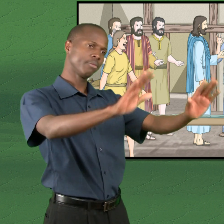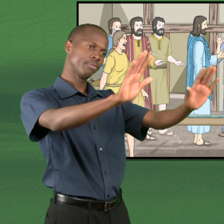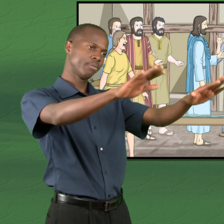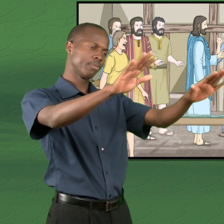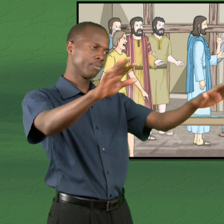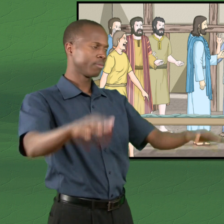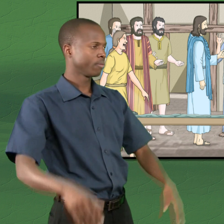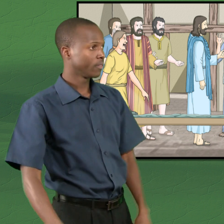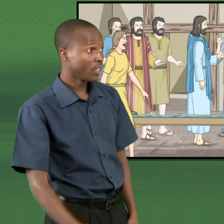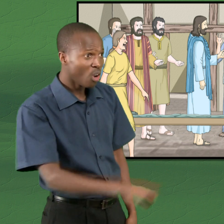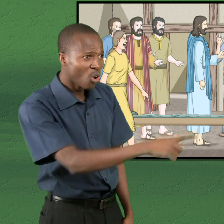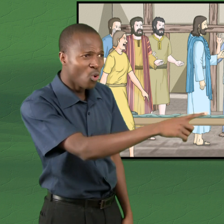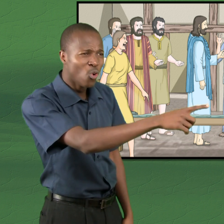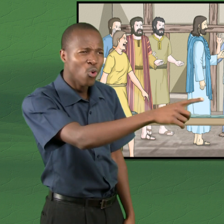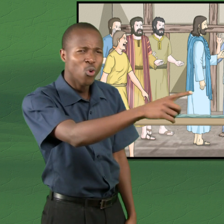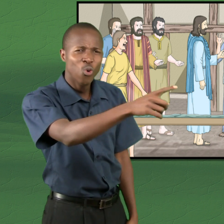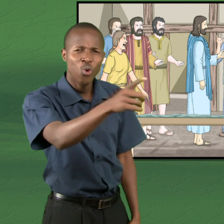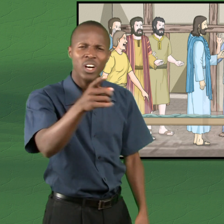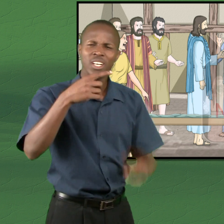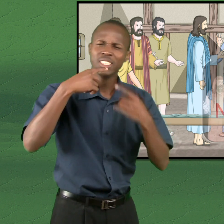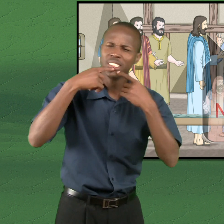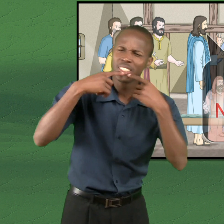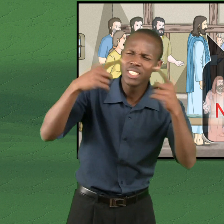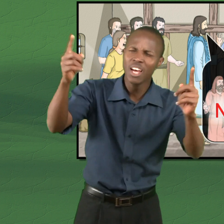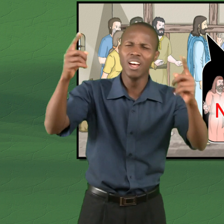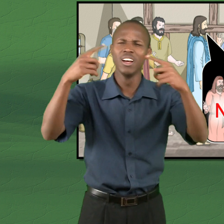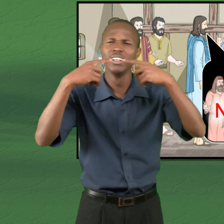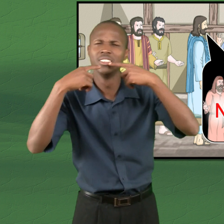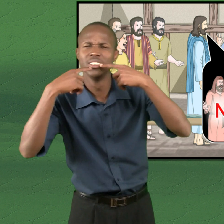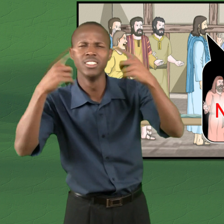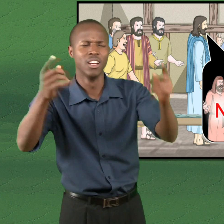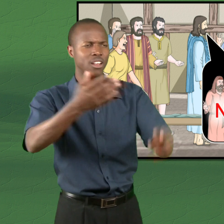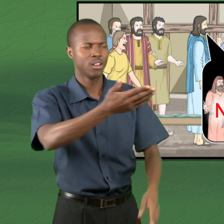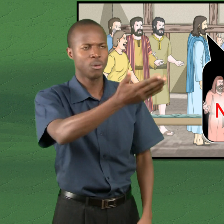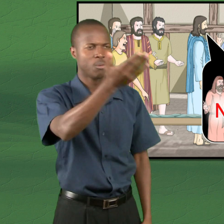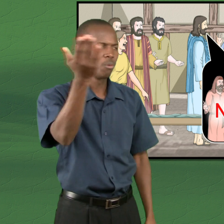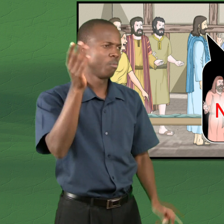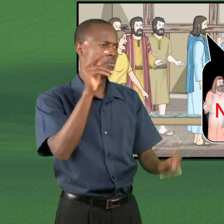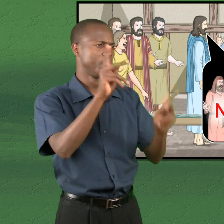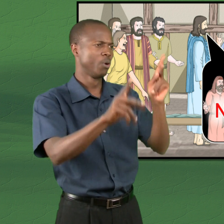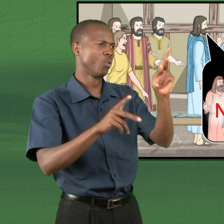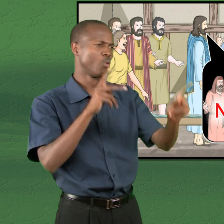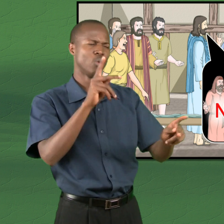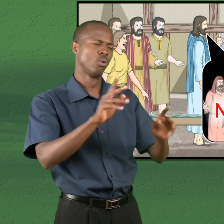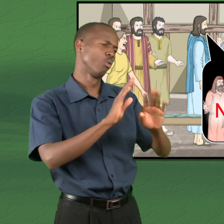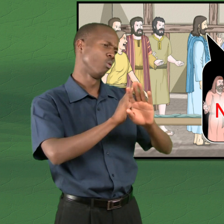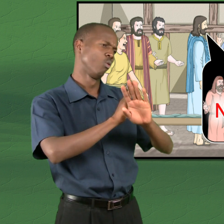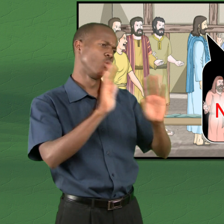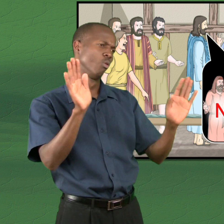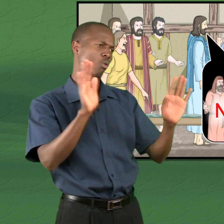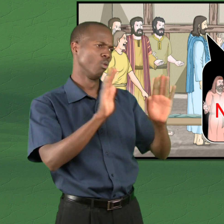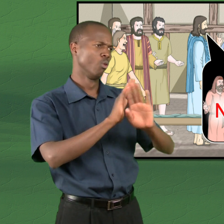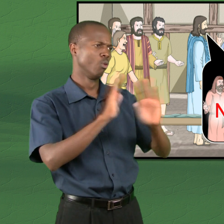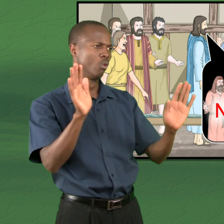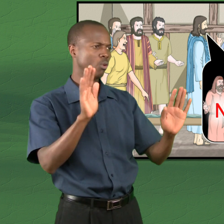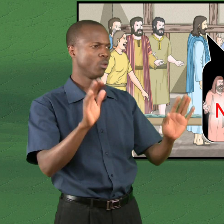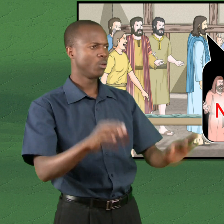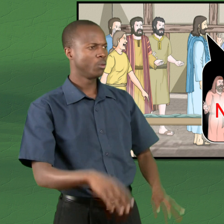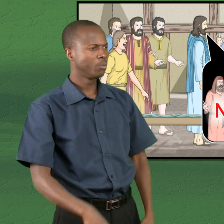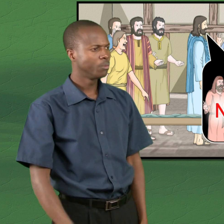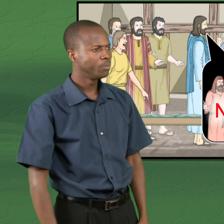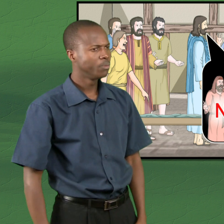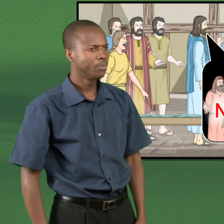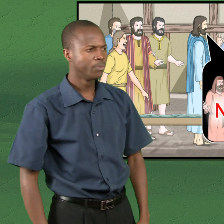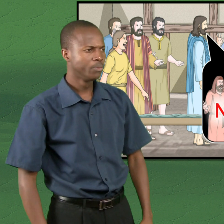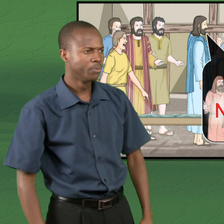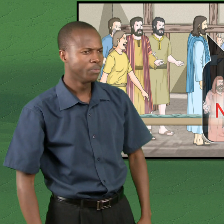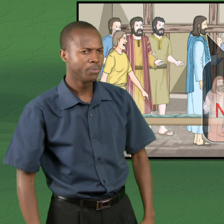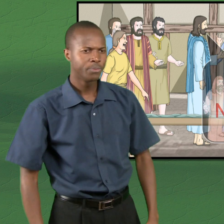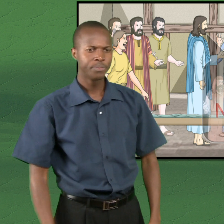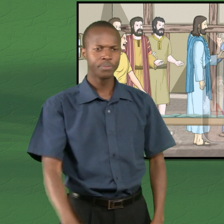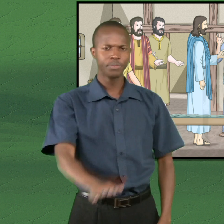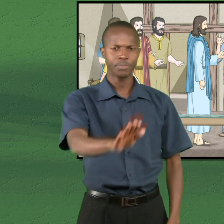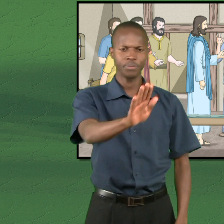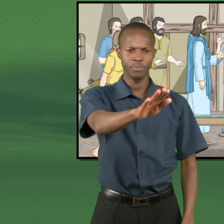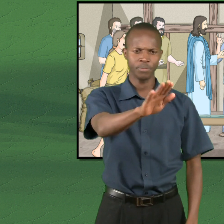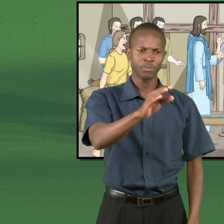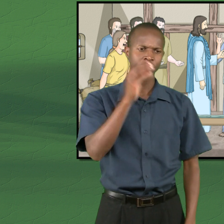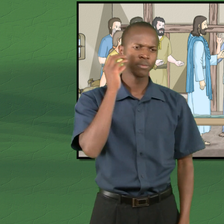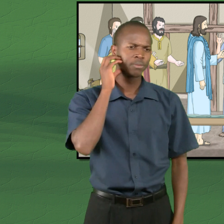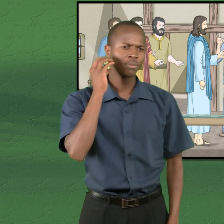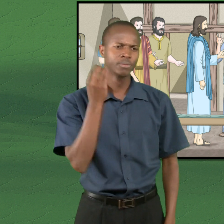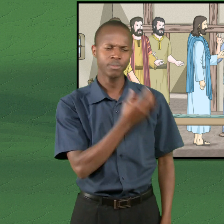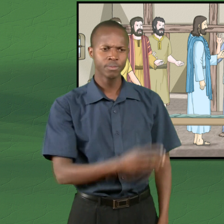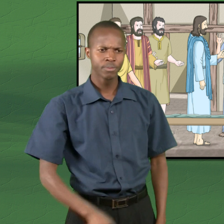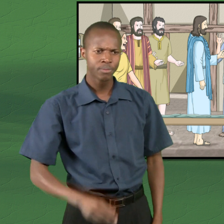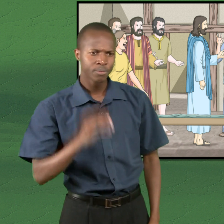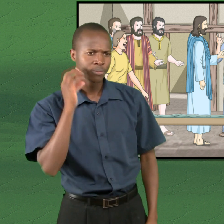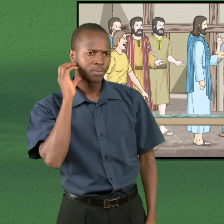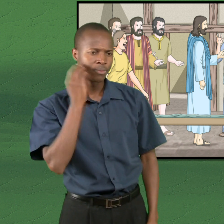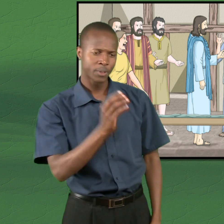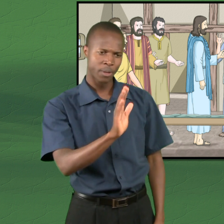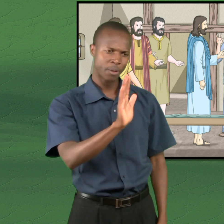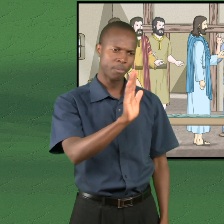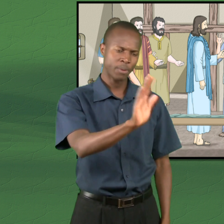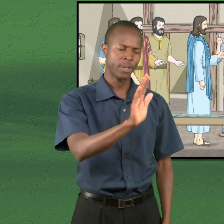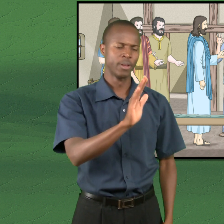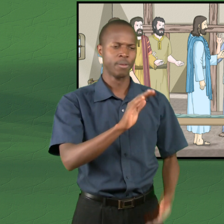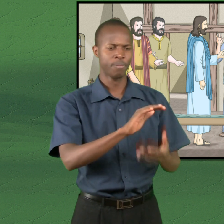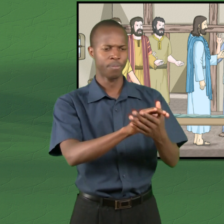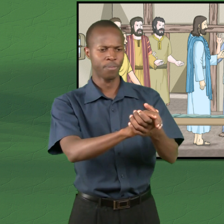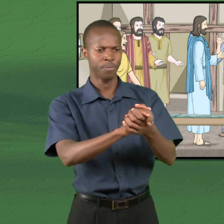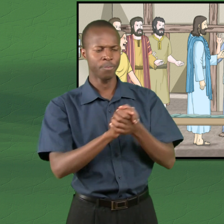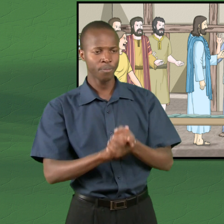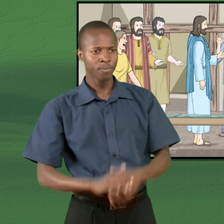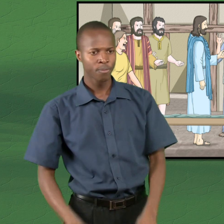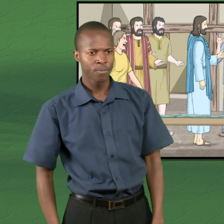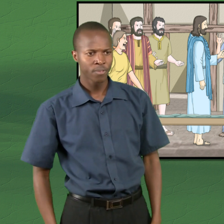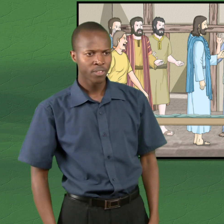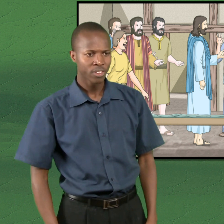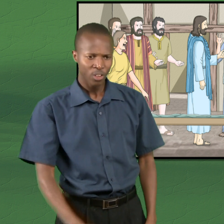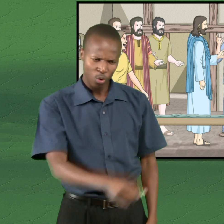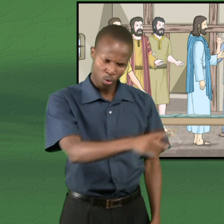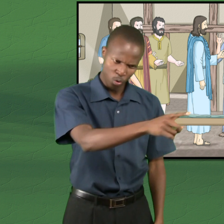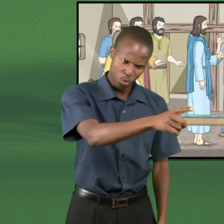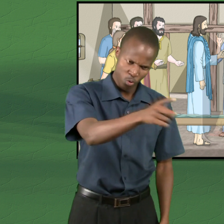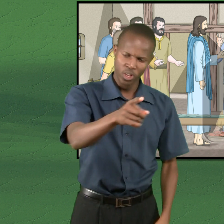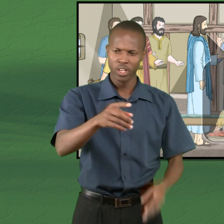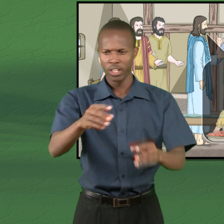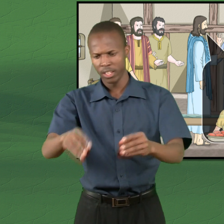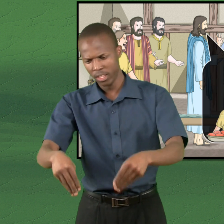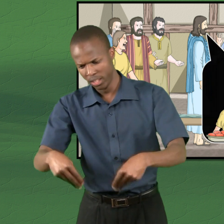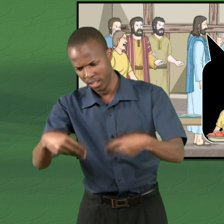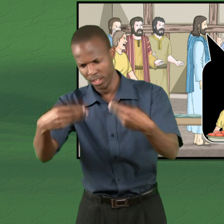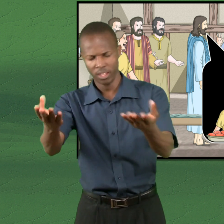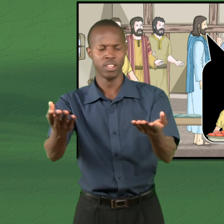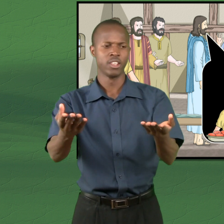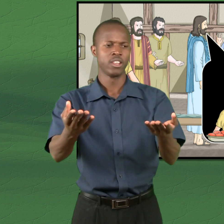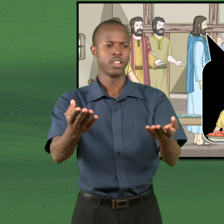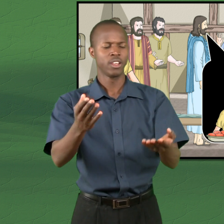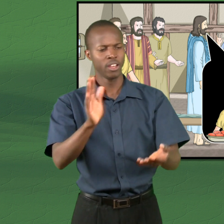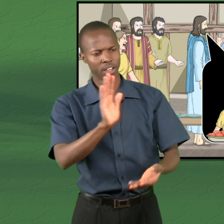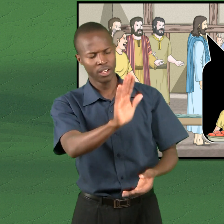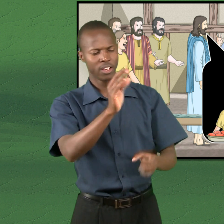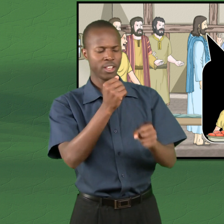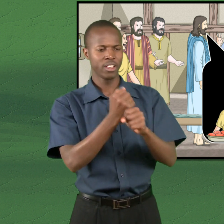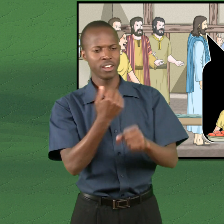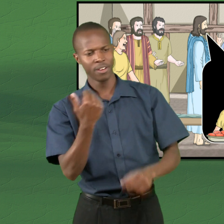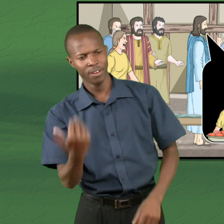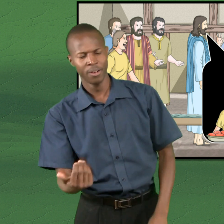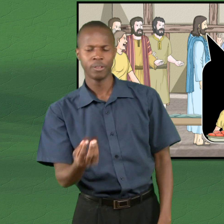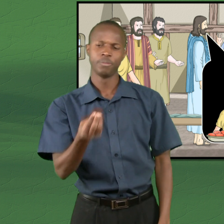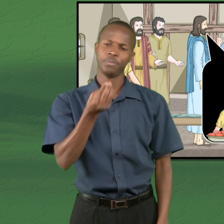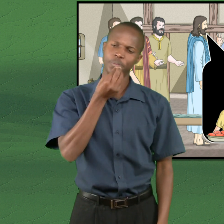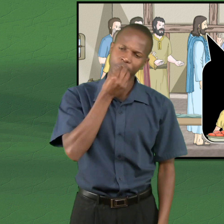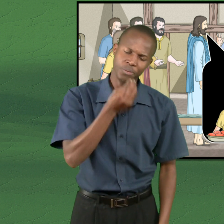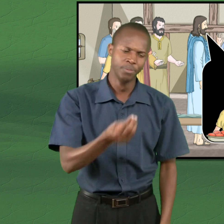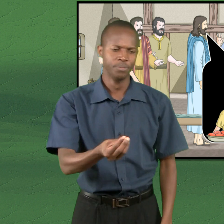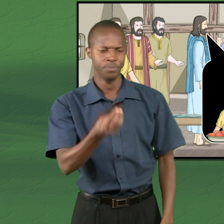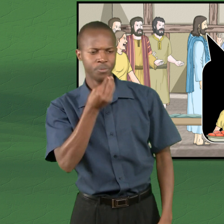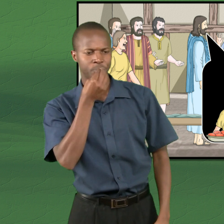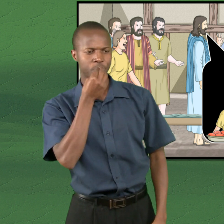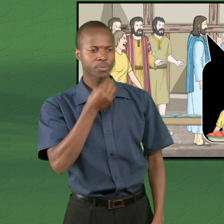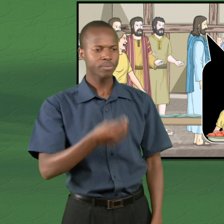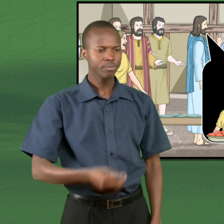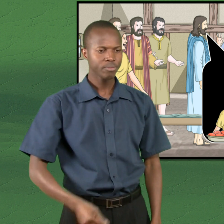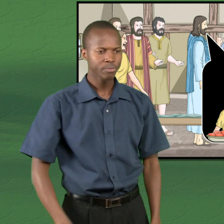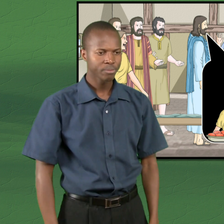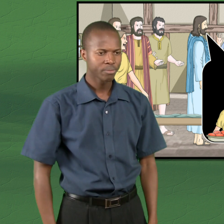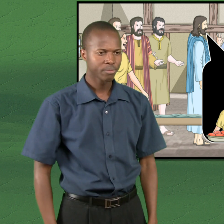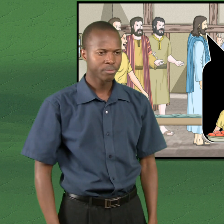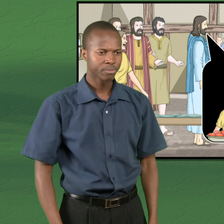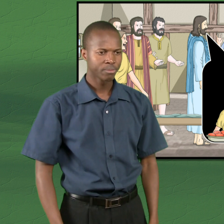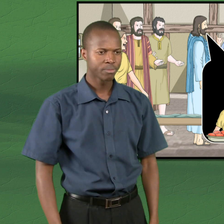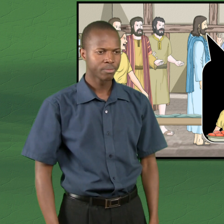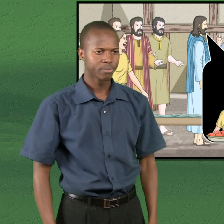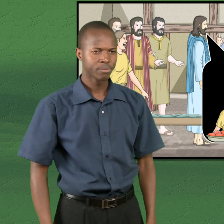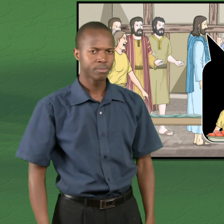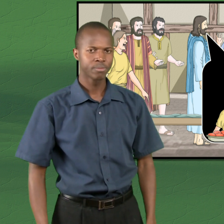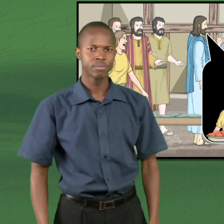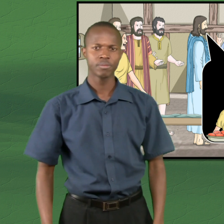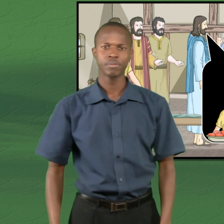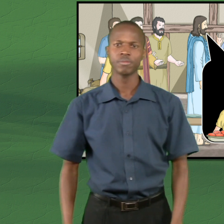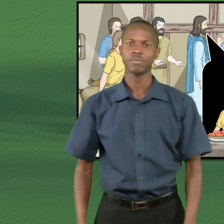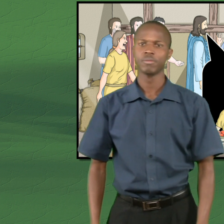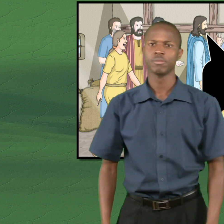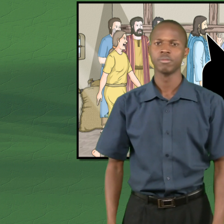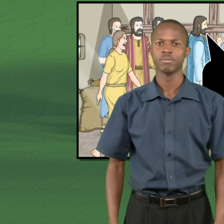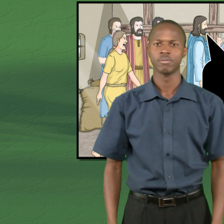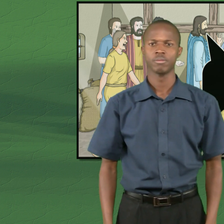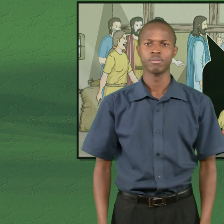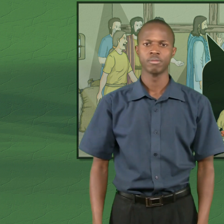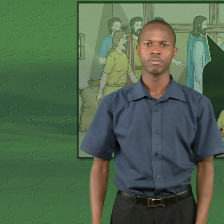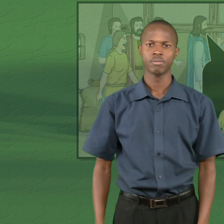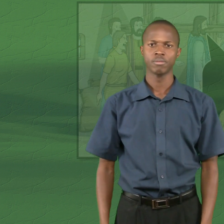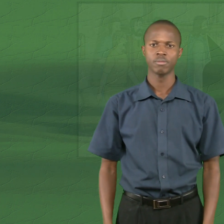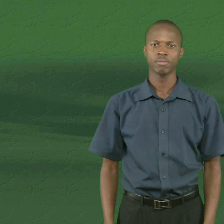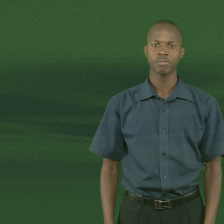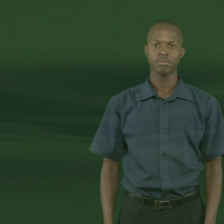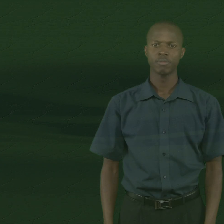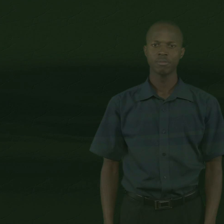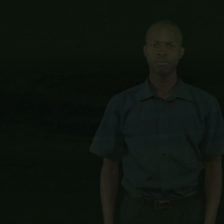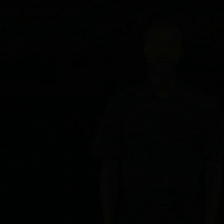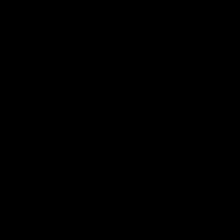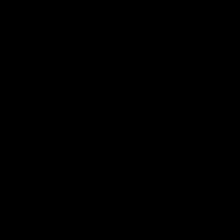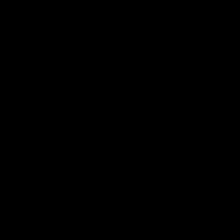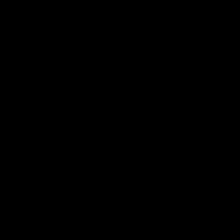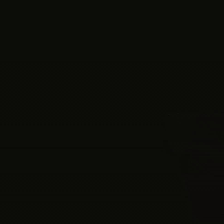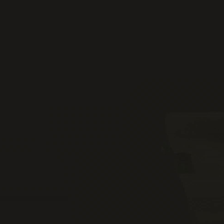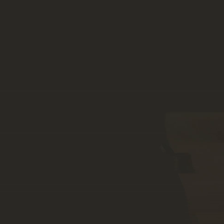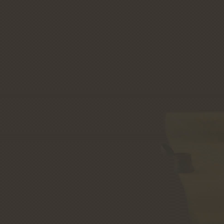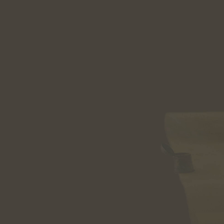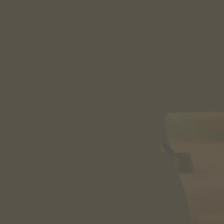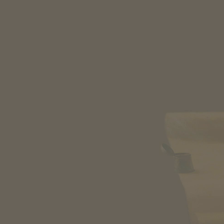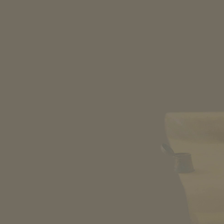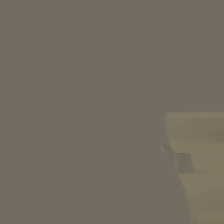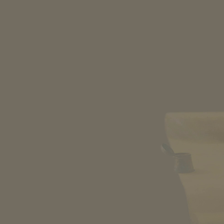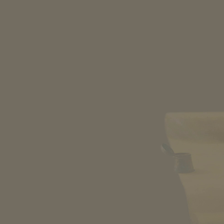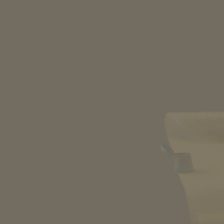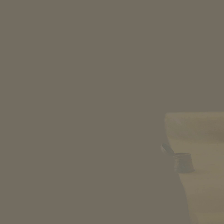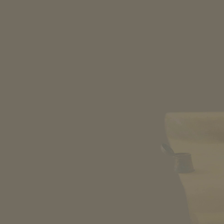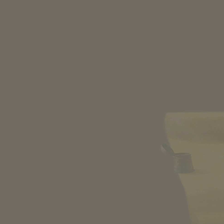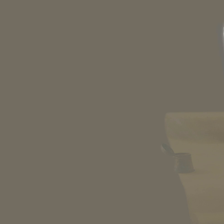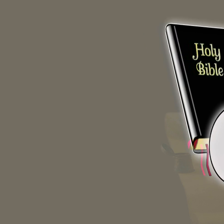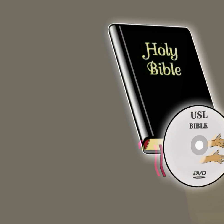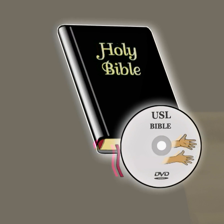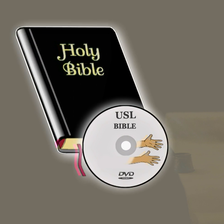Then Jesus gave strict orders that no one should know about this, and He told them to give her something to eat.